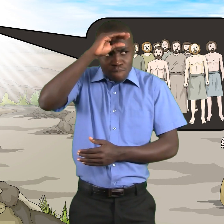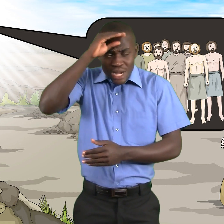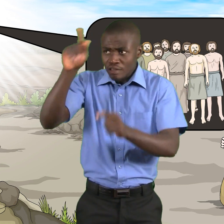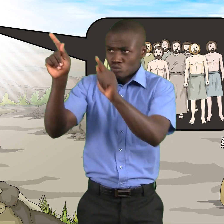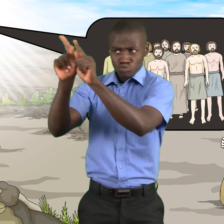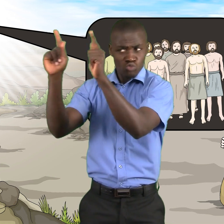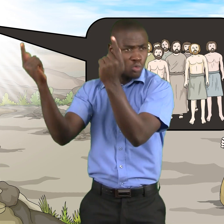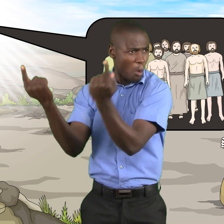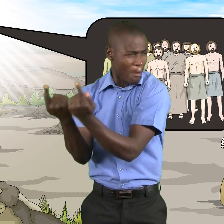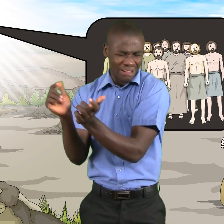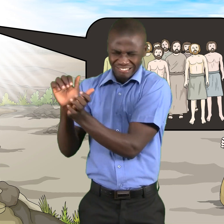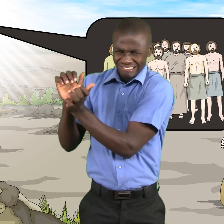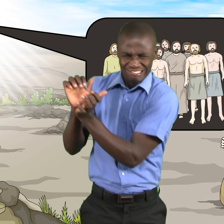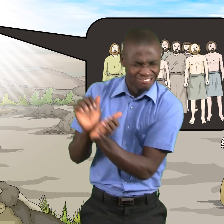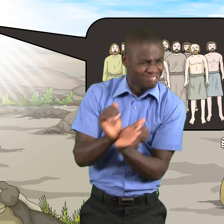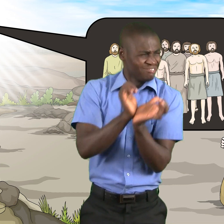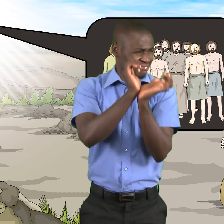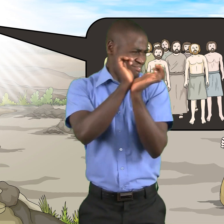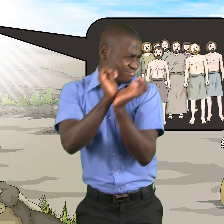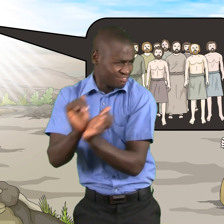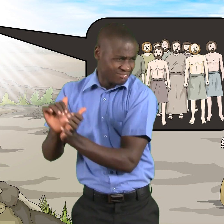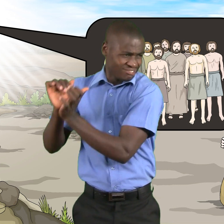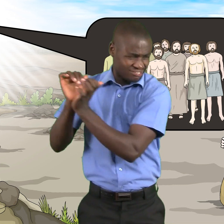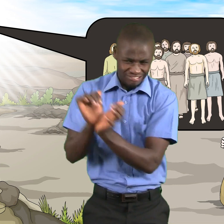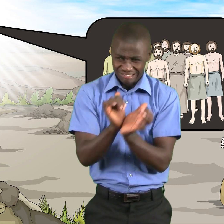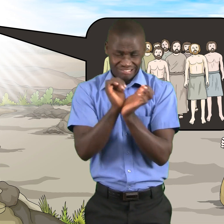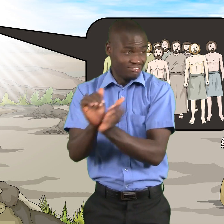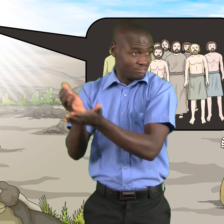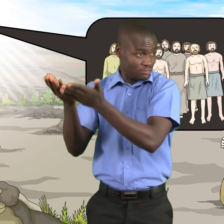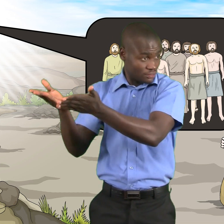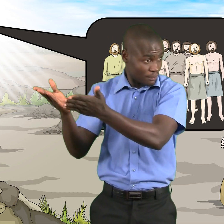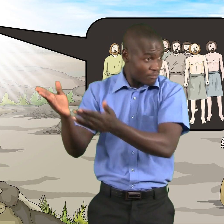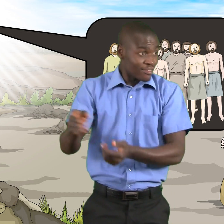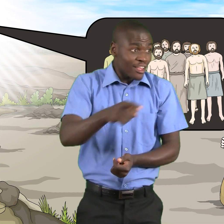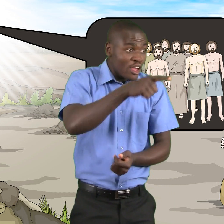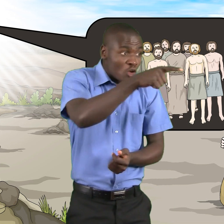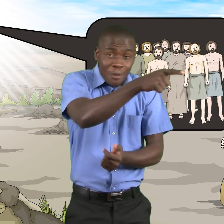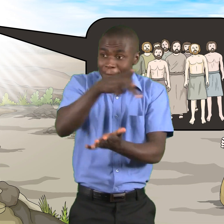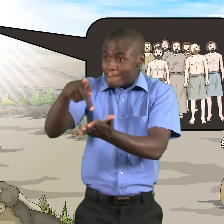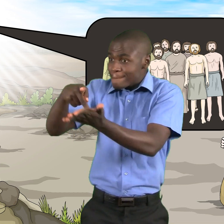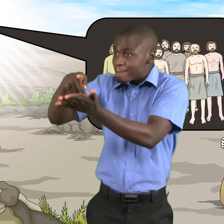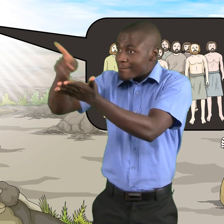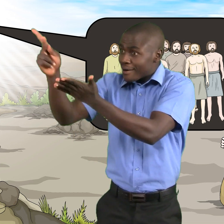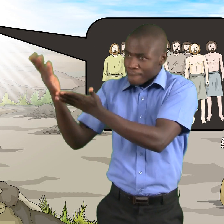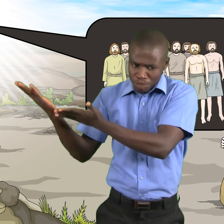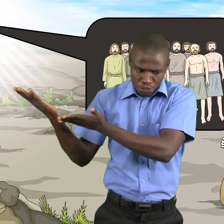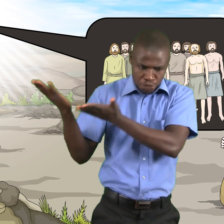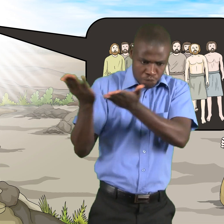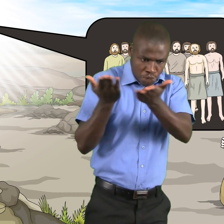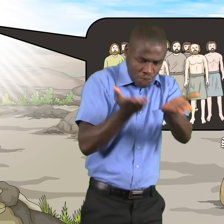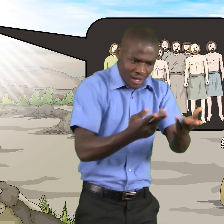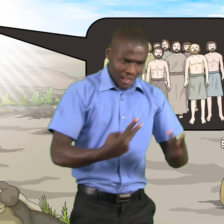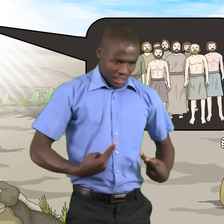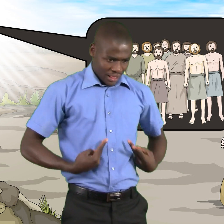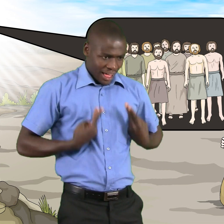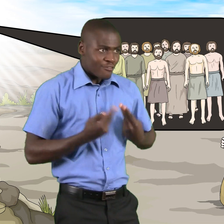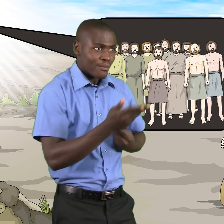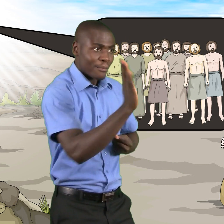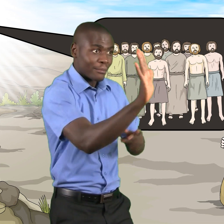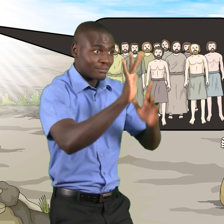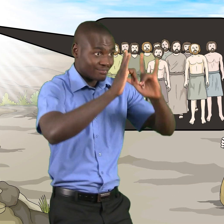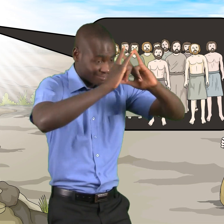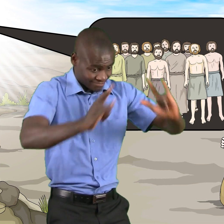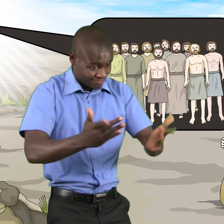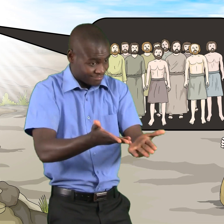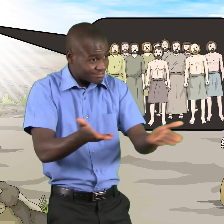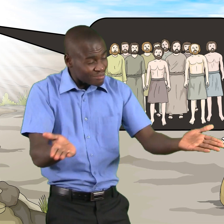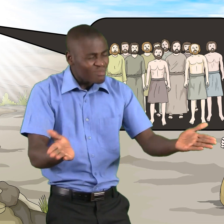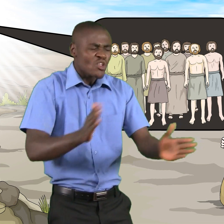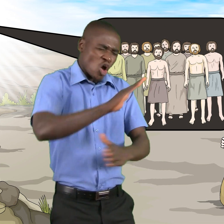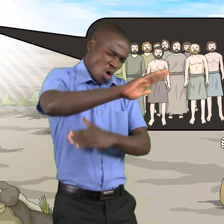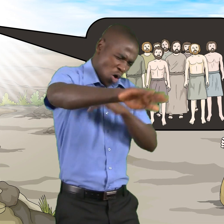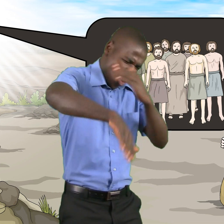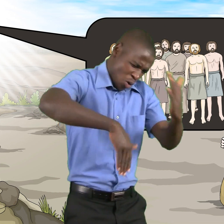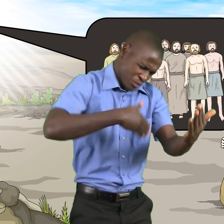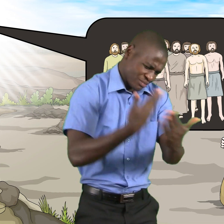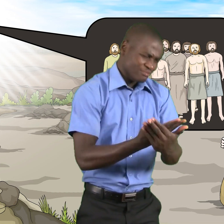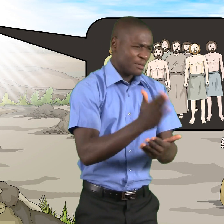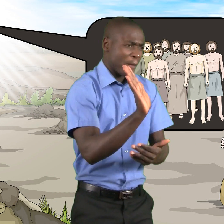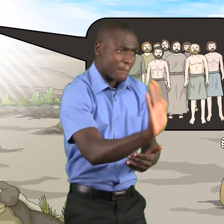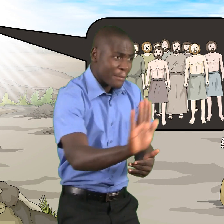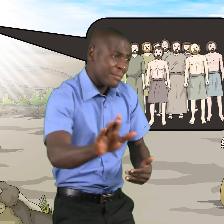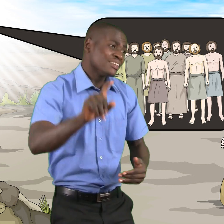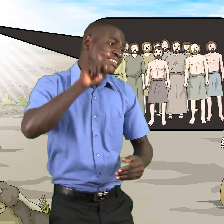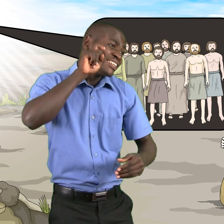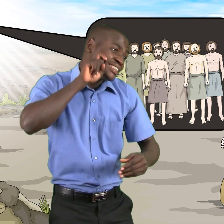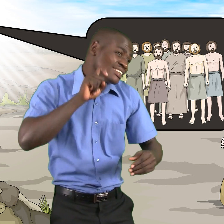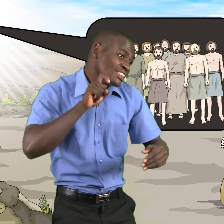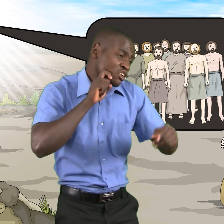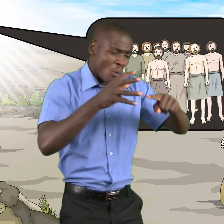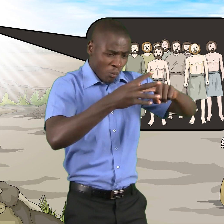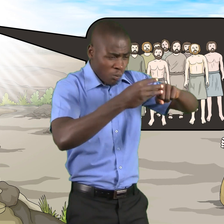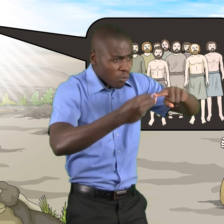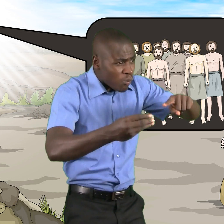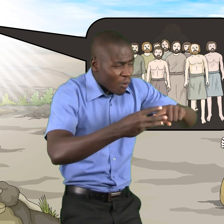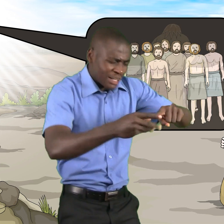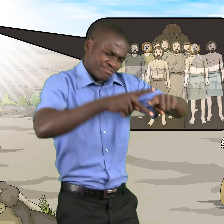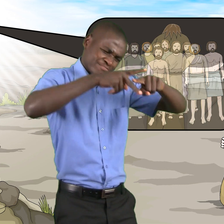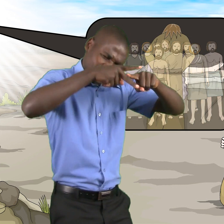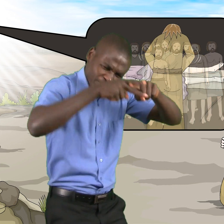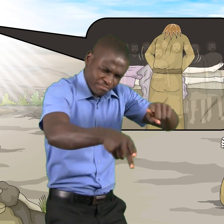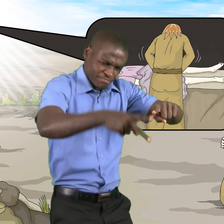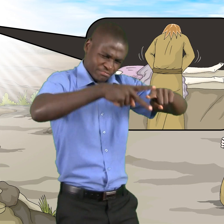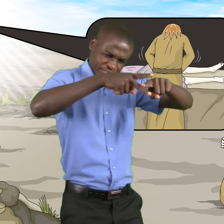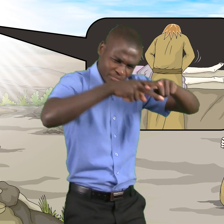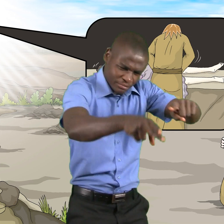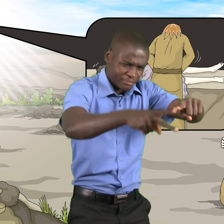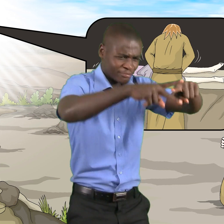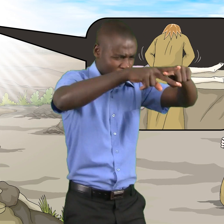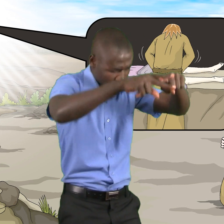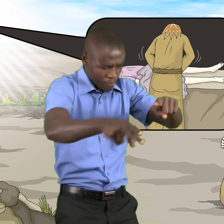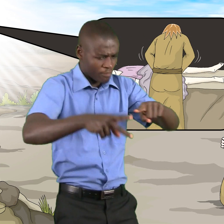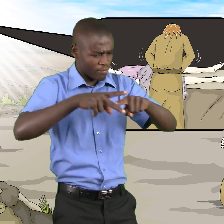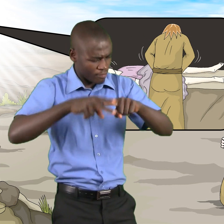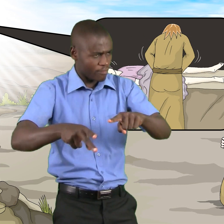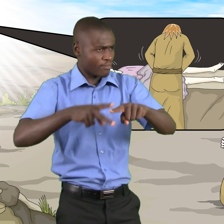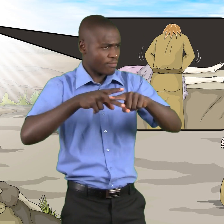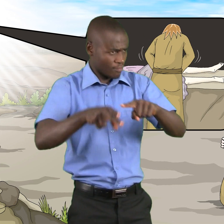Whether they are born in your household or purchased, they must be circumcised.